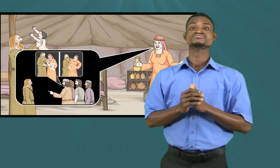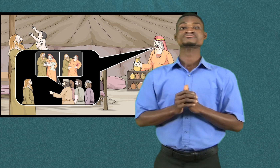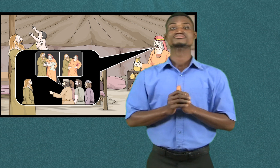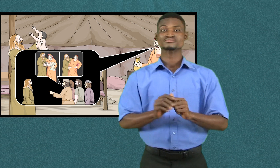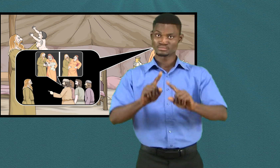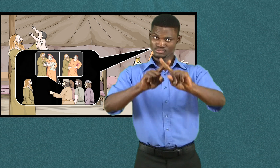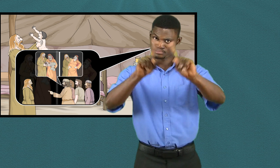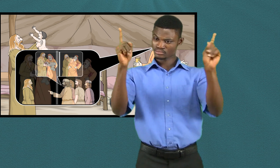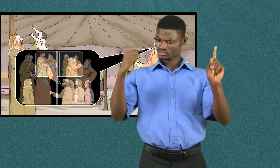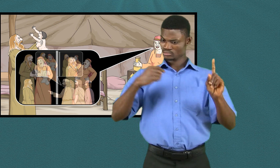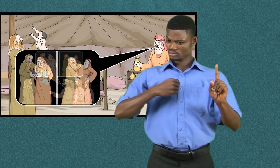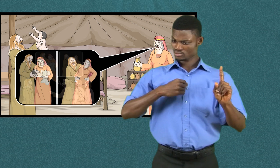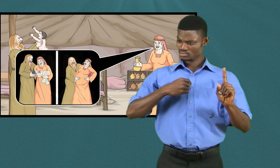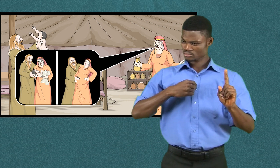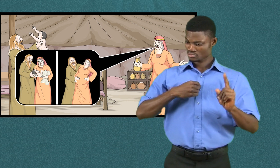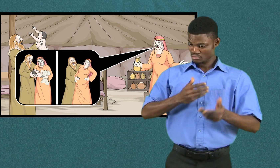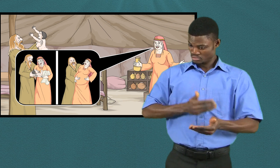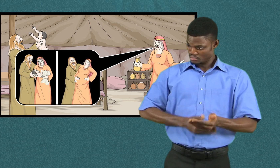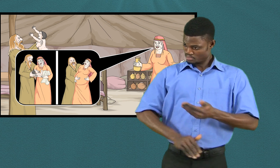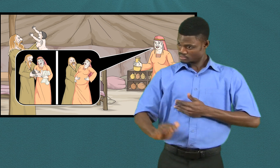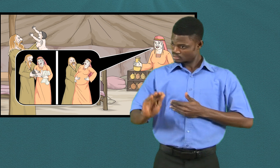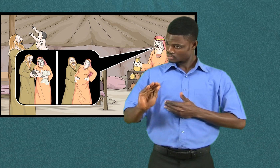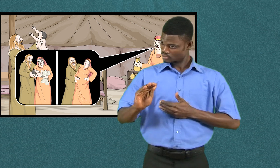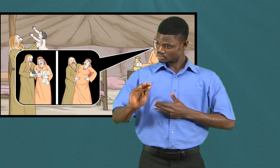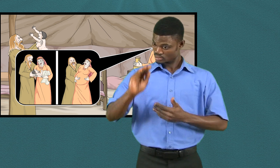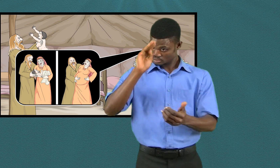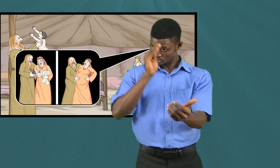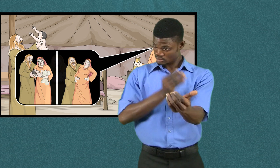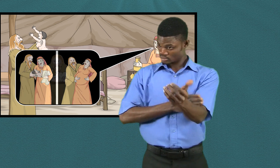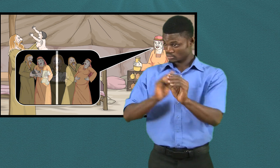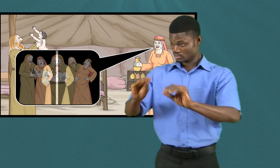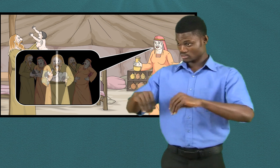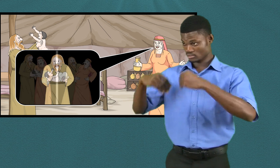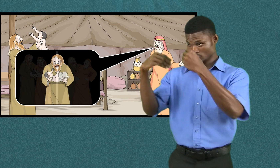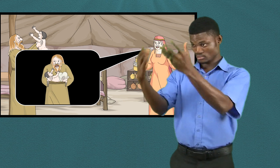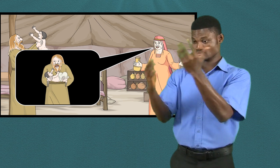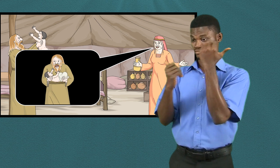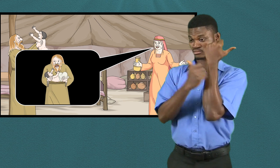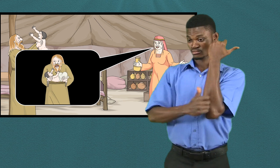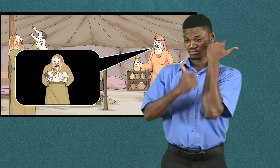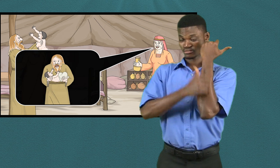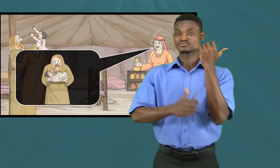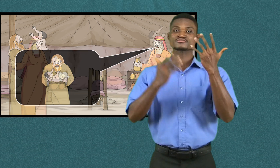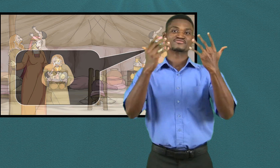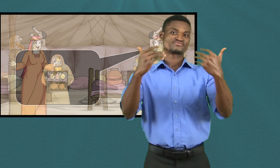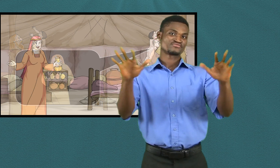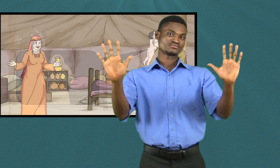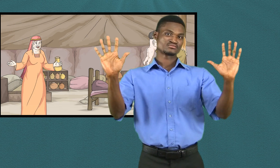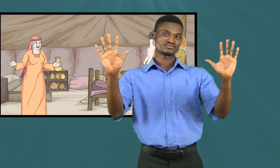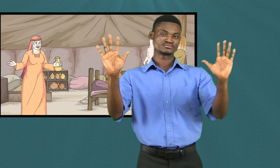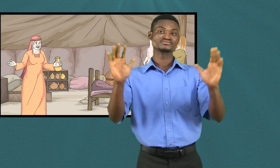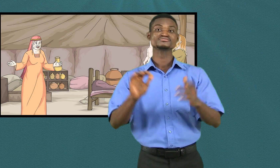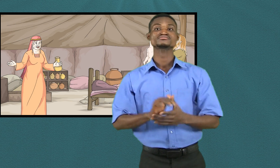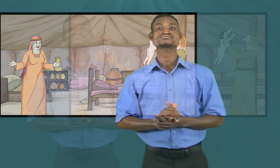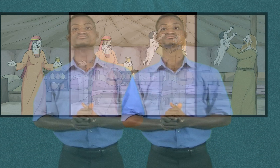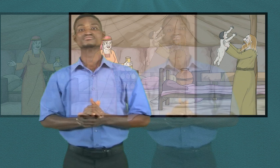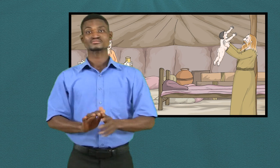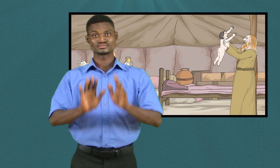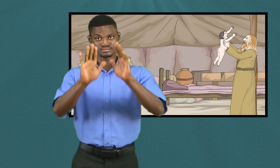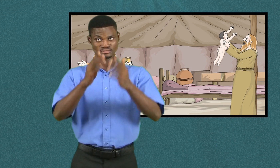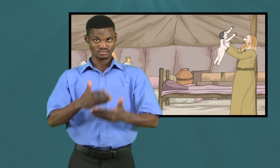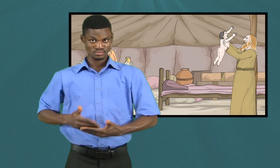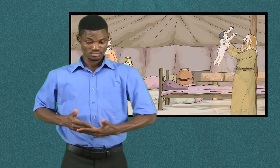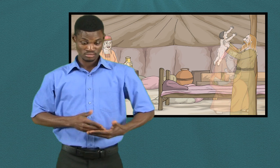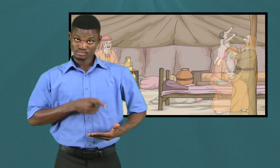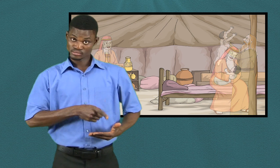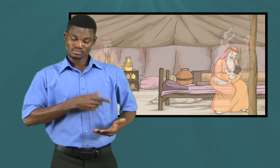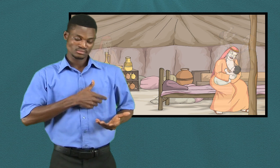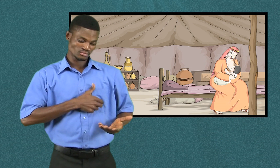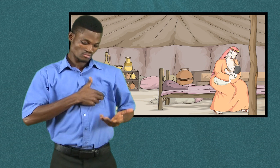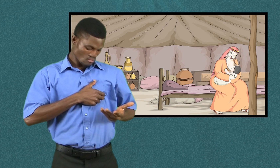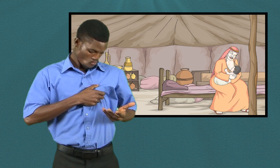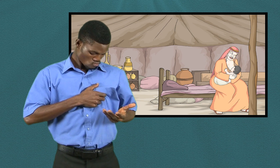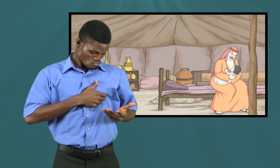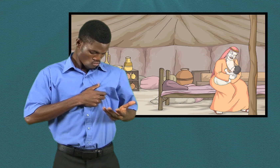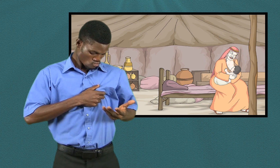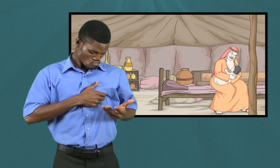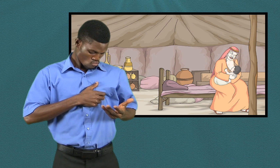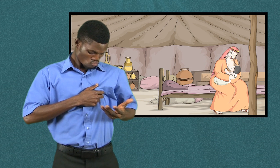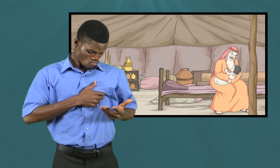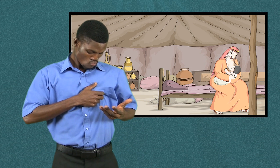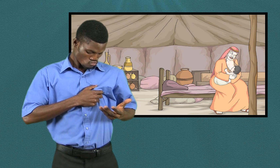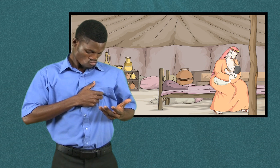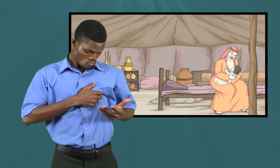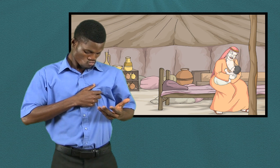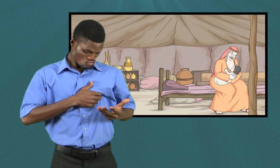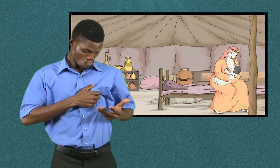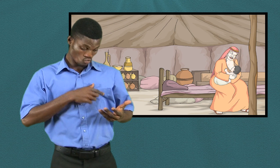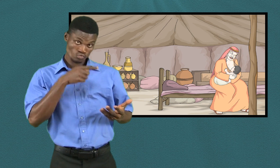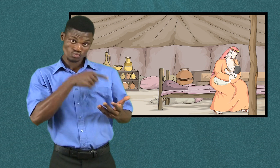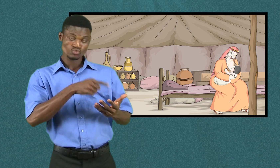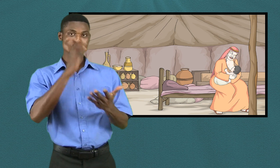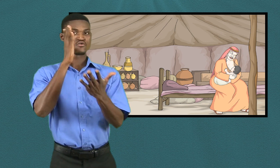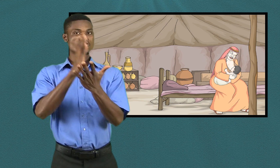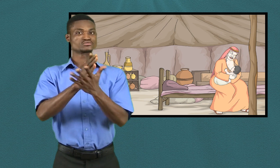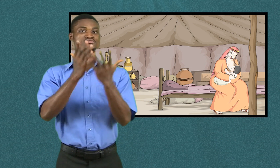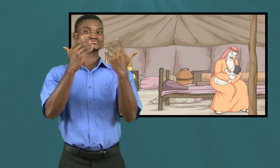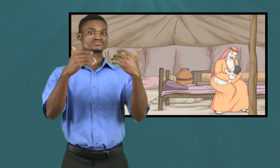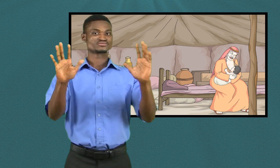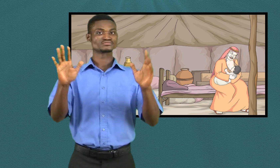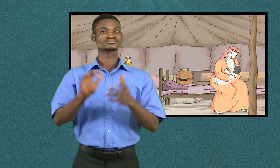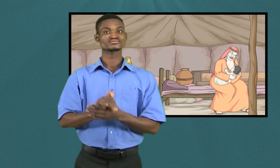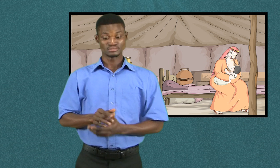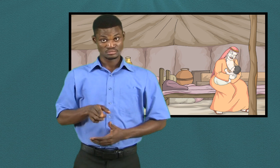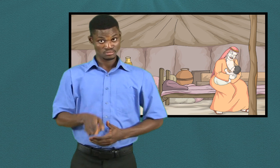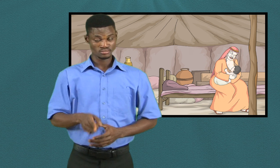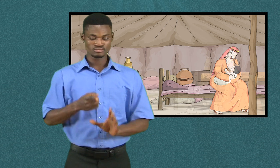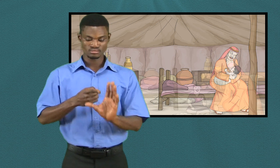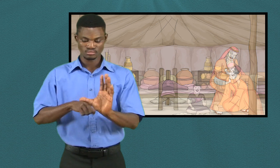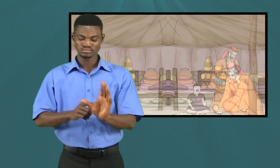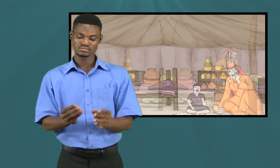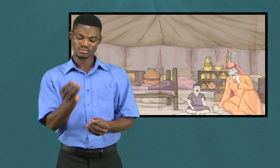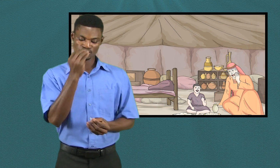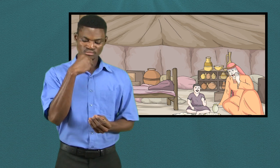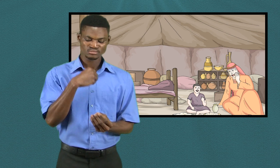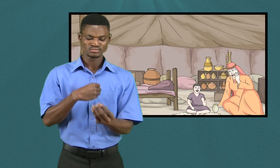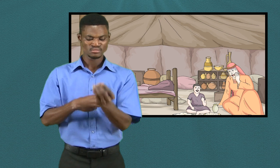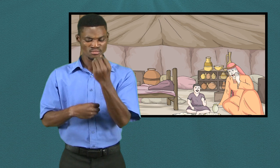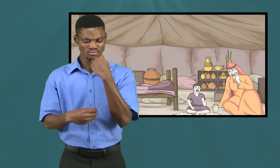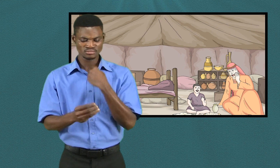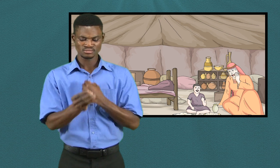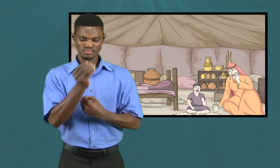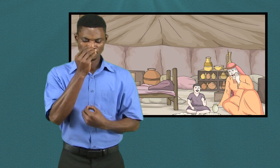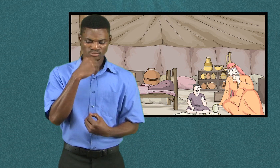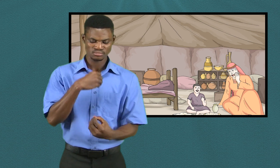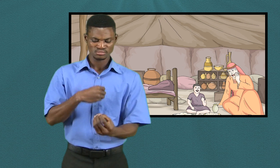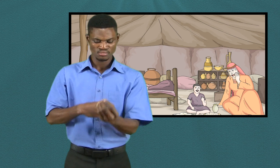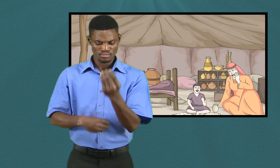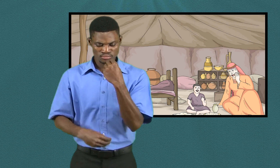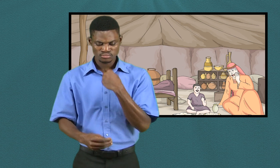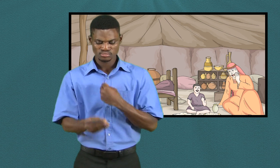Yet I have borne him a son in his old age.”